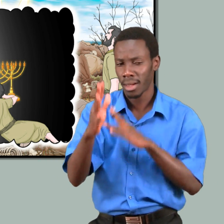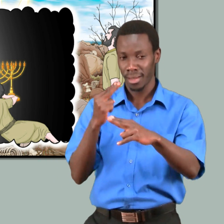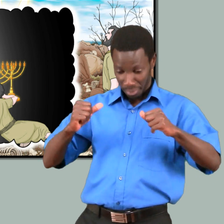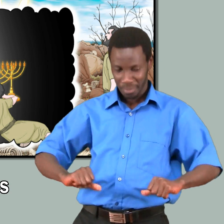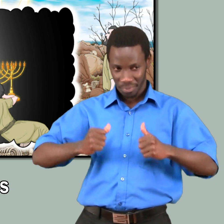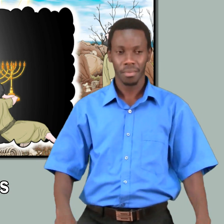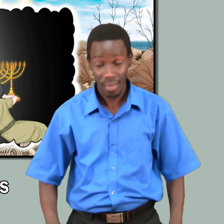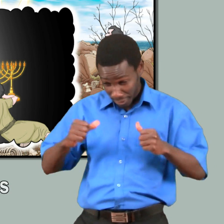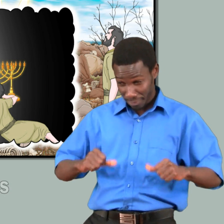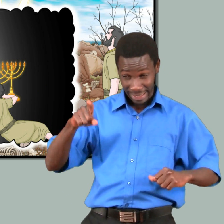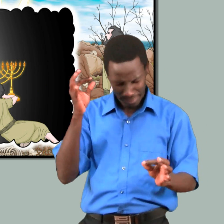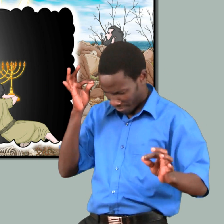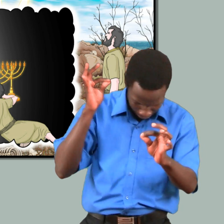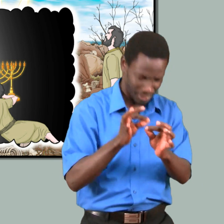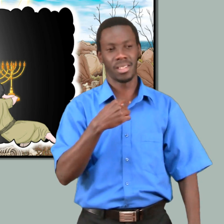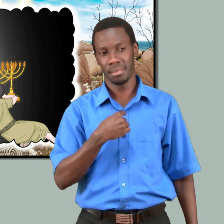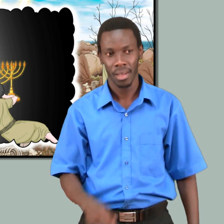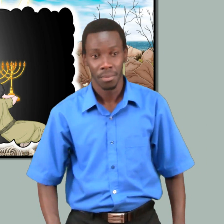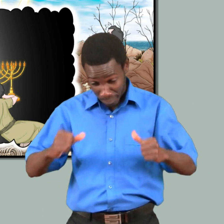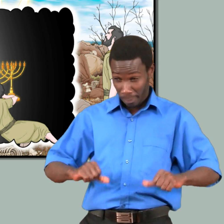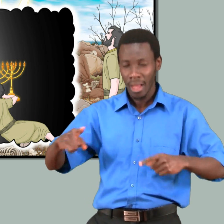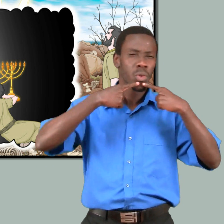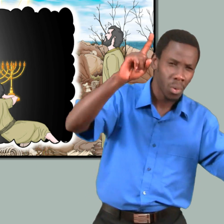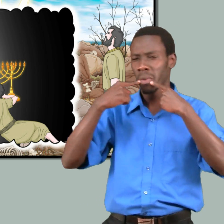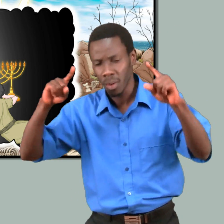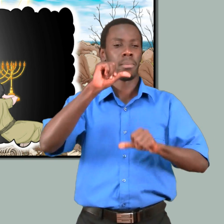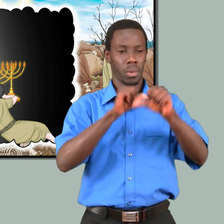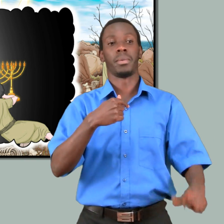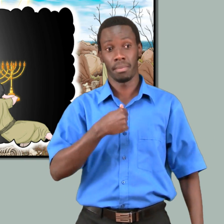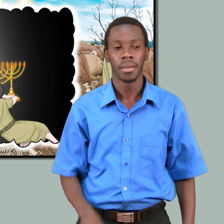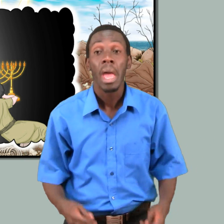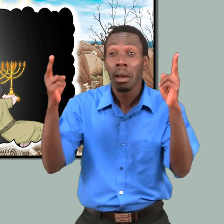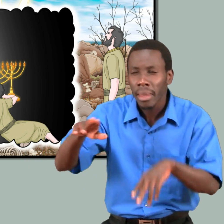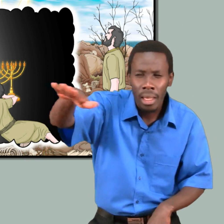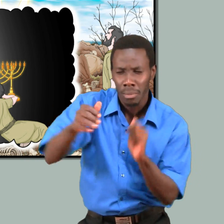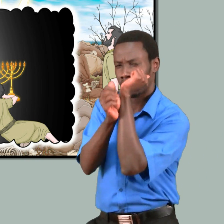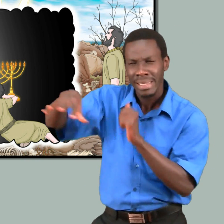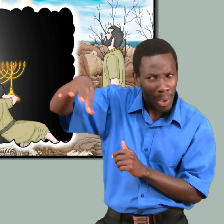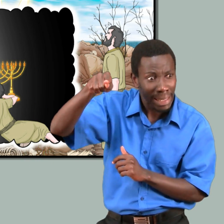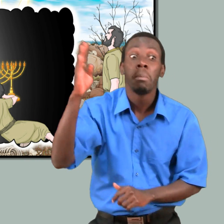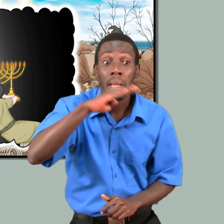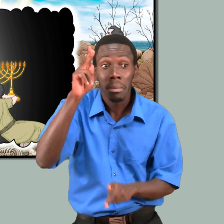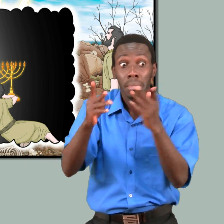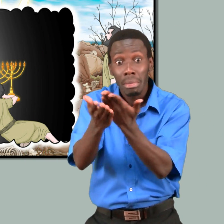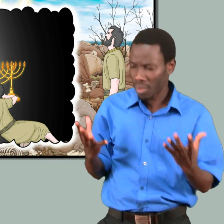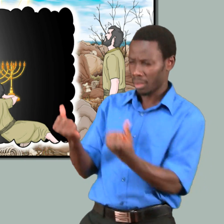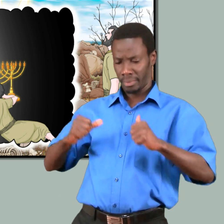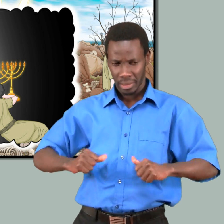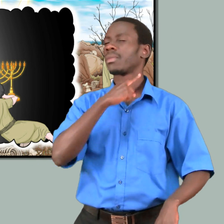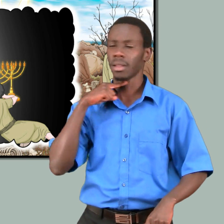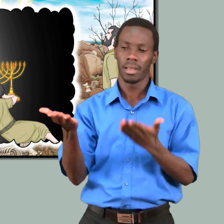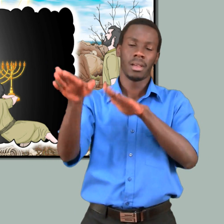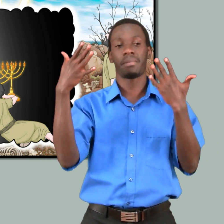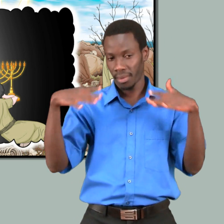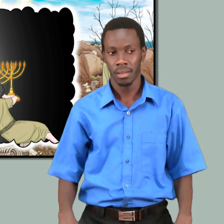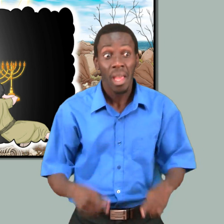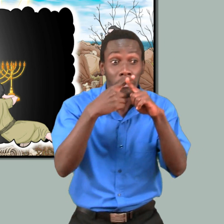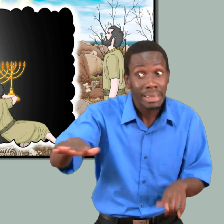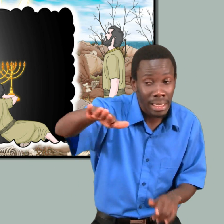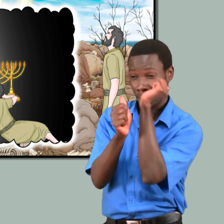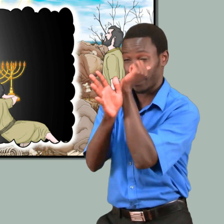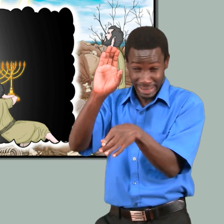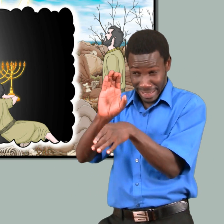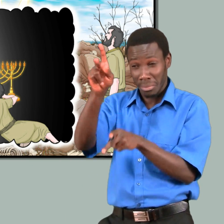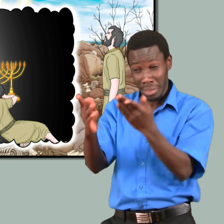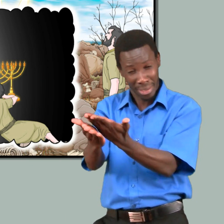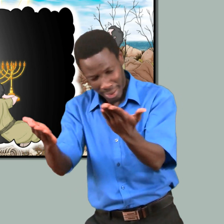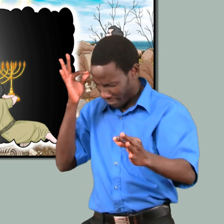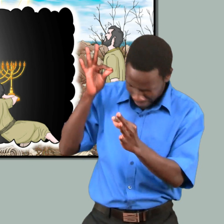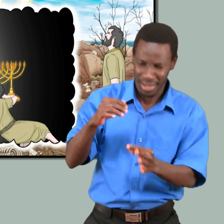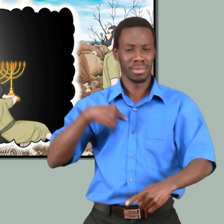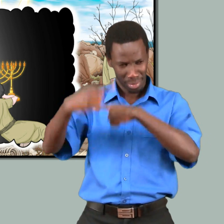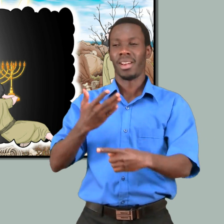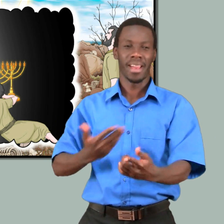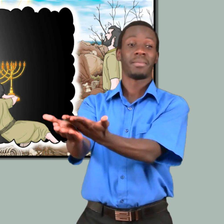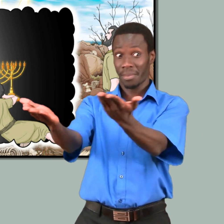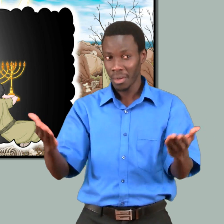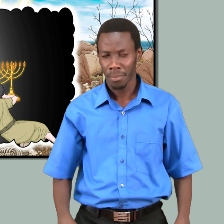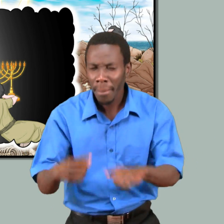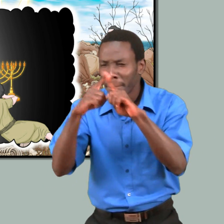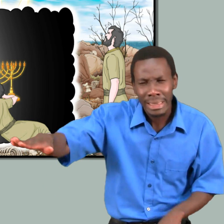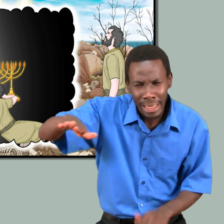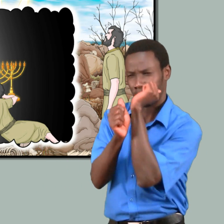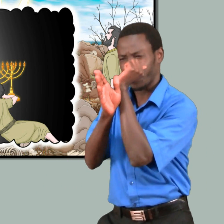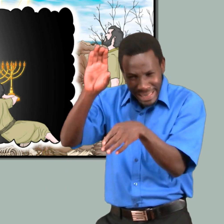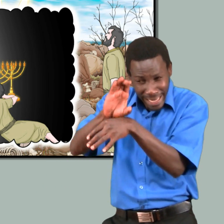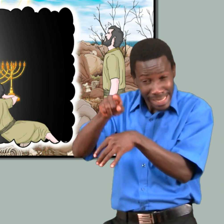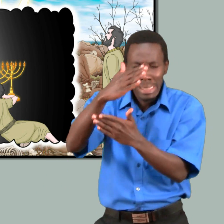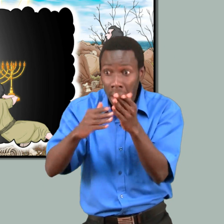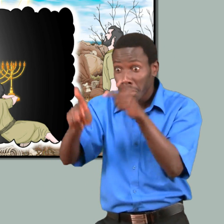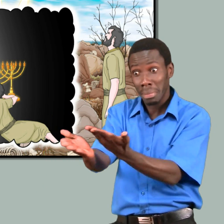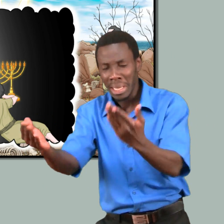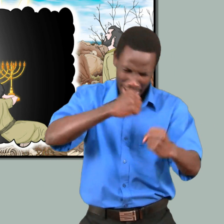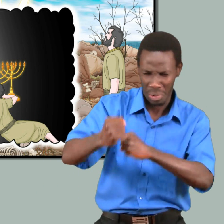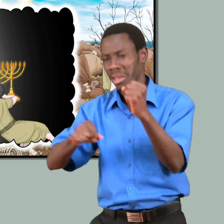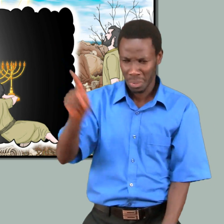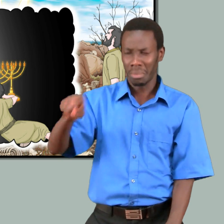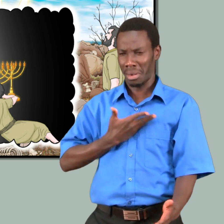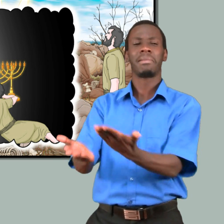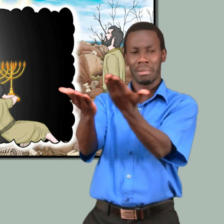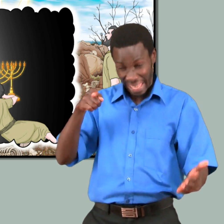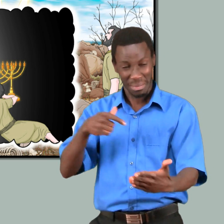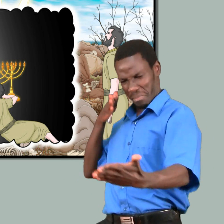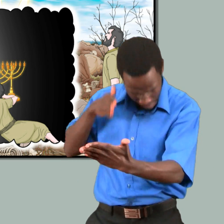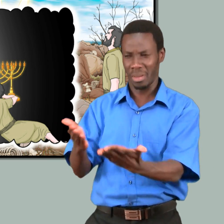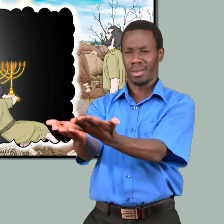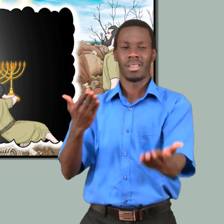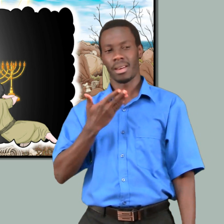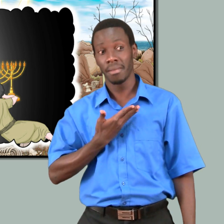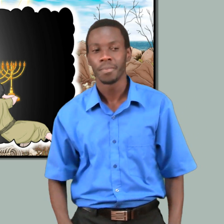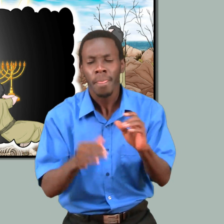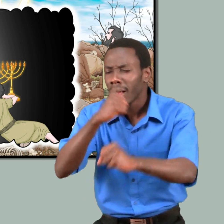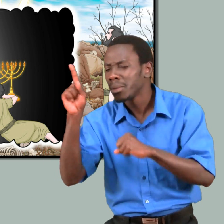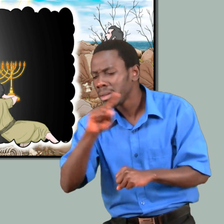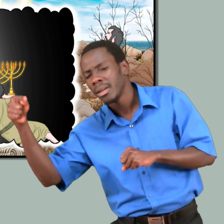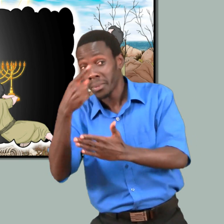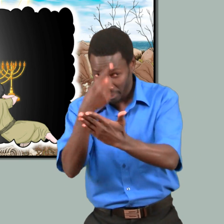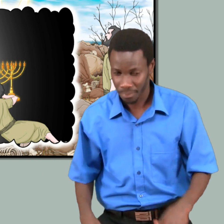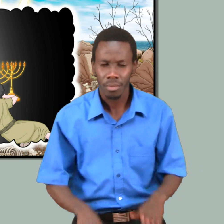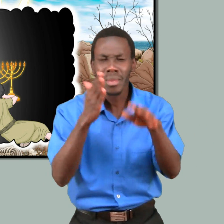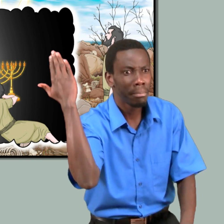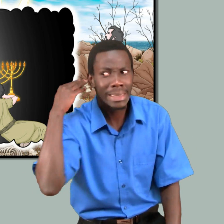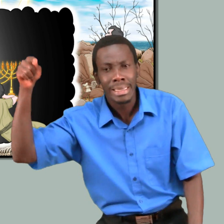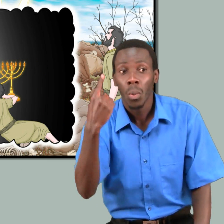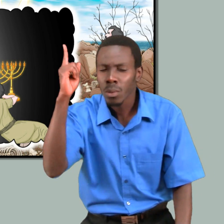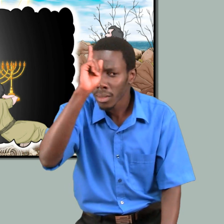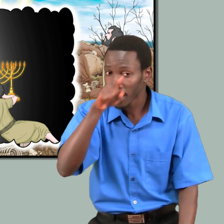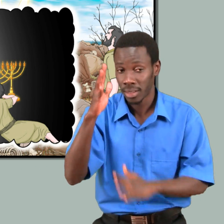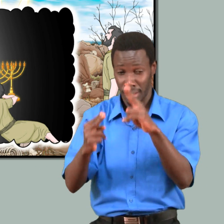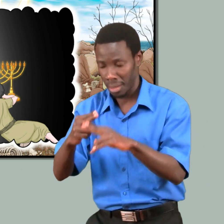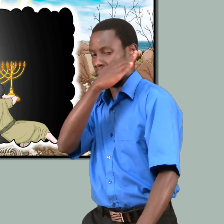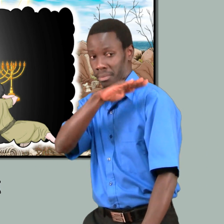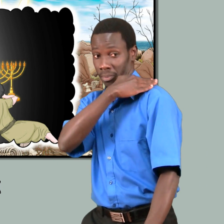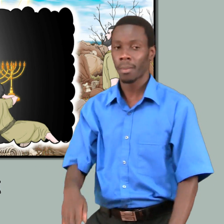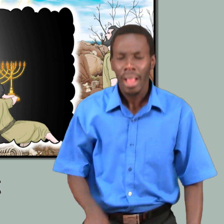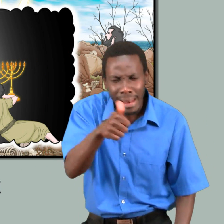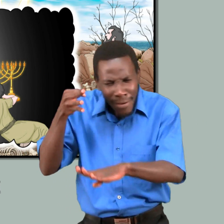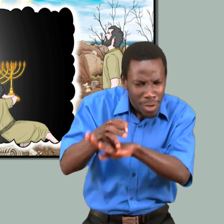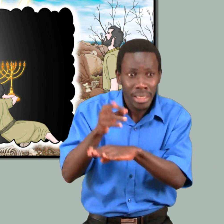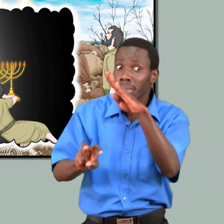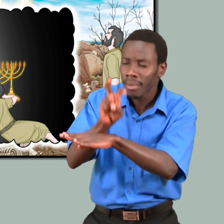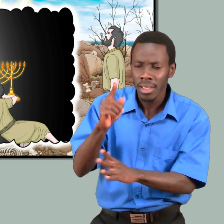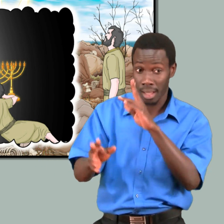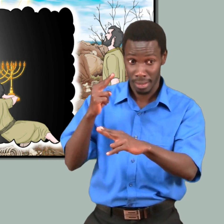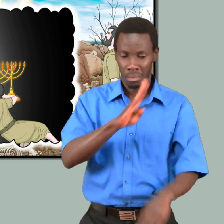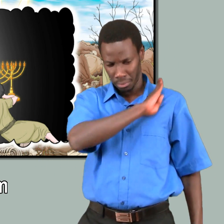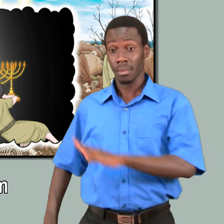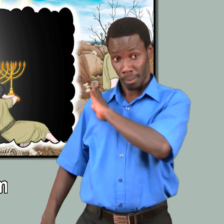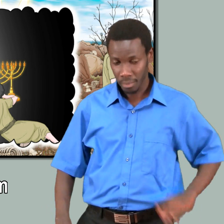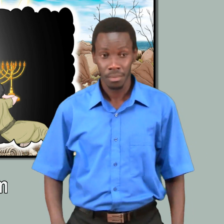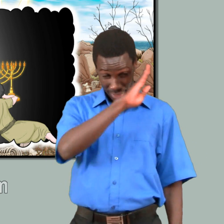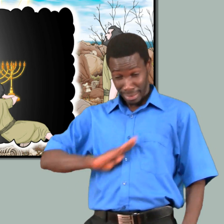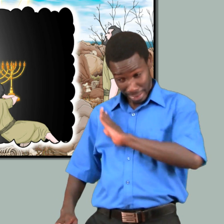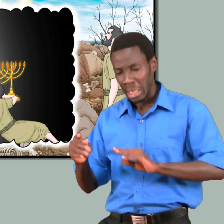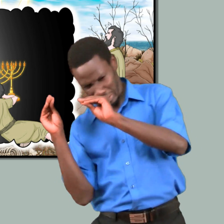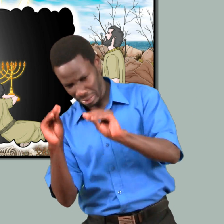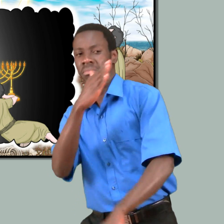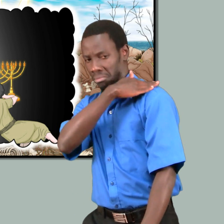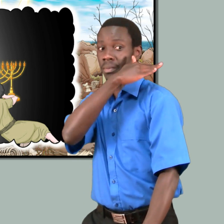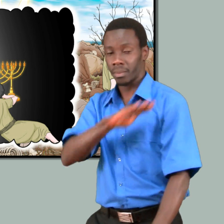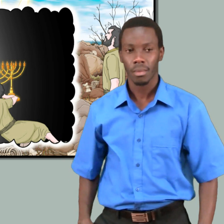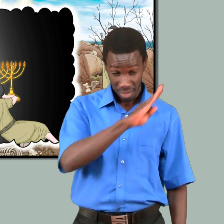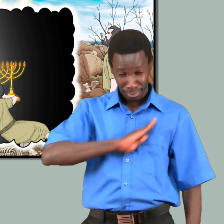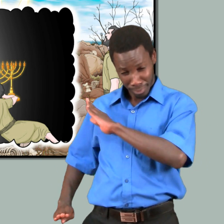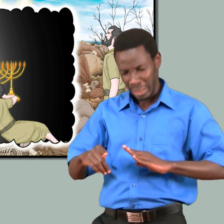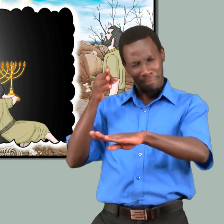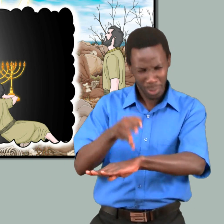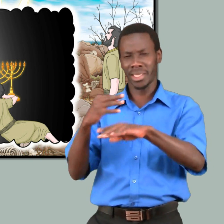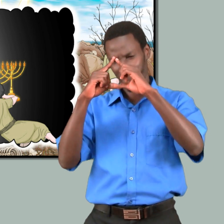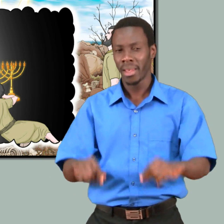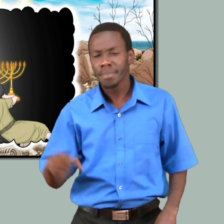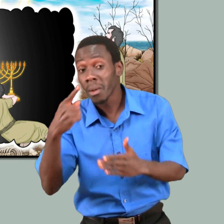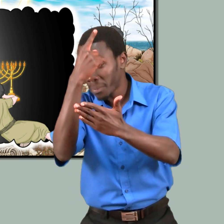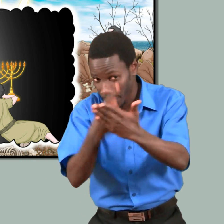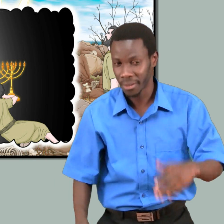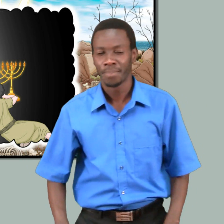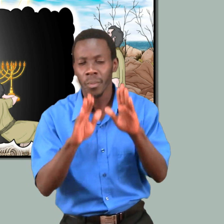Yet you have held fast to My name and have not denied your faith in Me, even in the day when My faithful witness Antipas was killed among you, where Satan dwells.